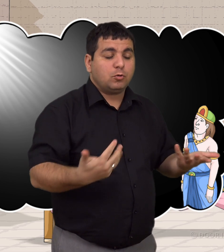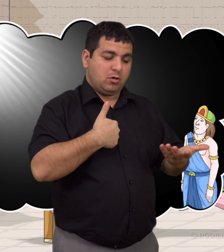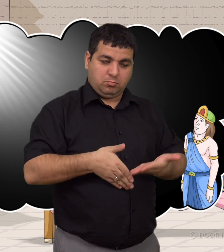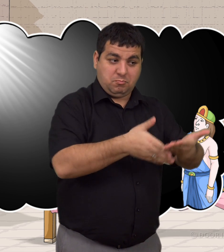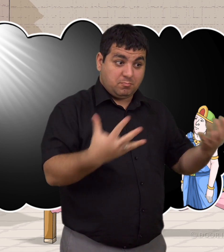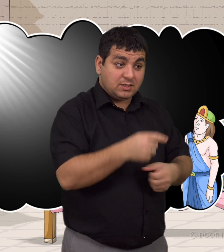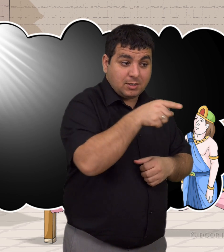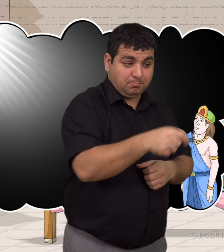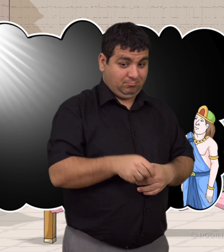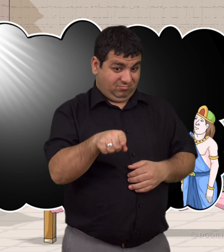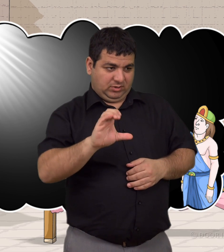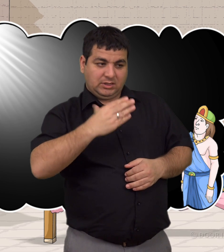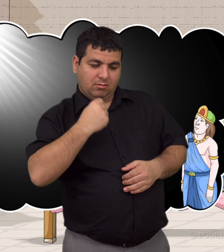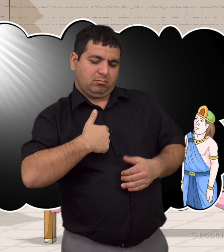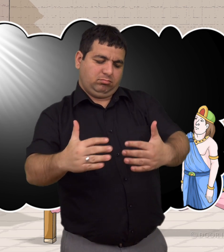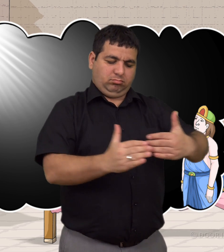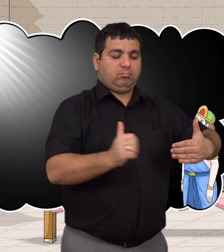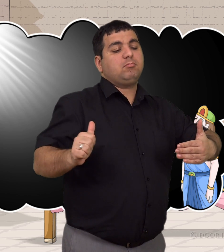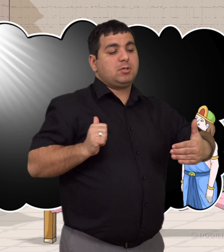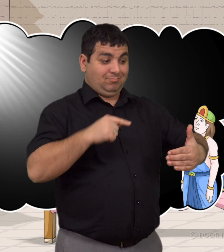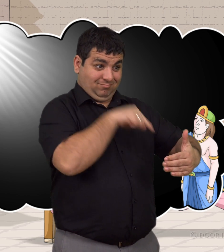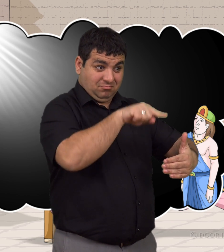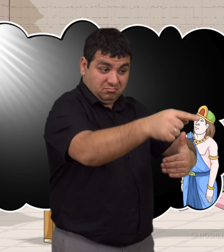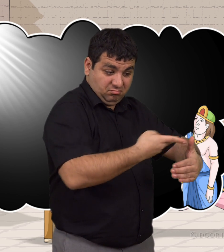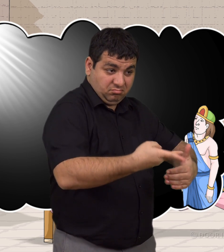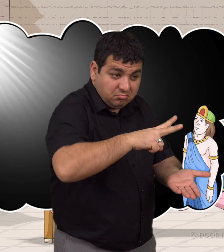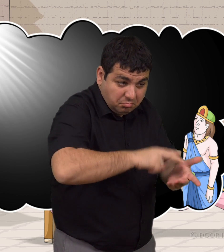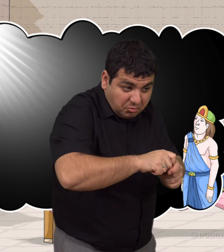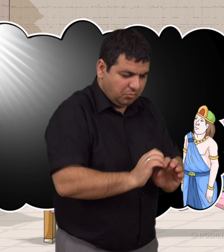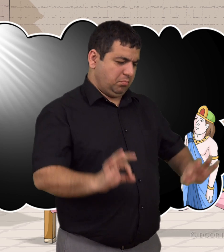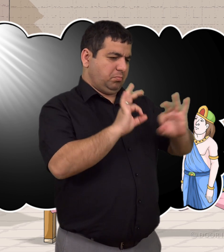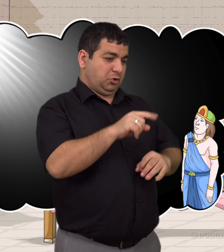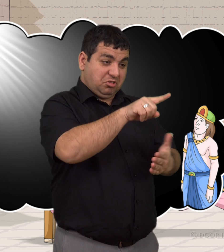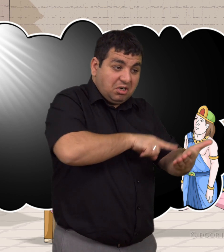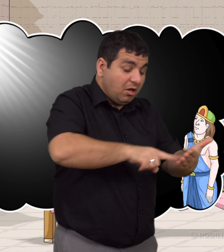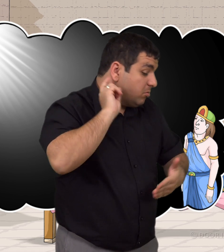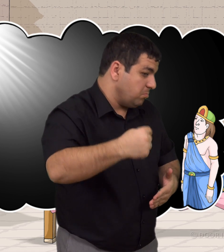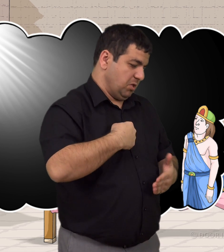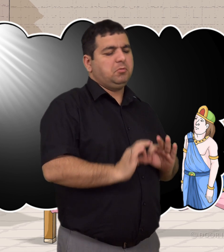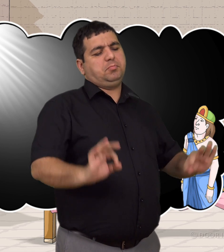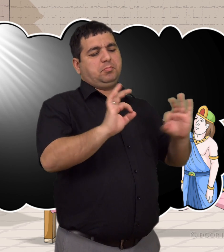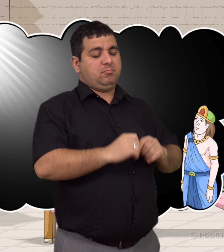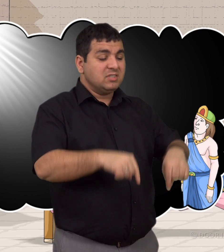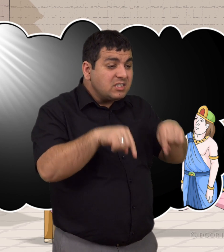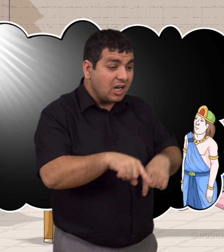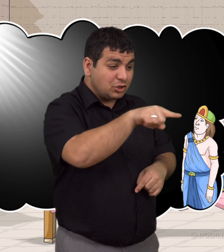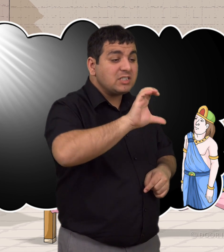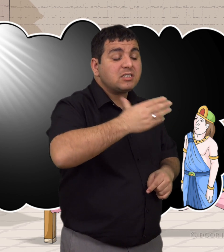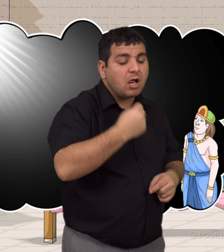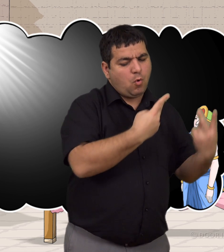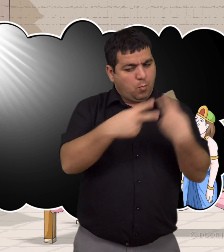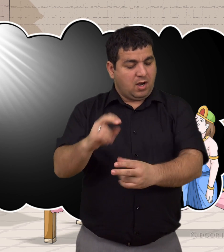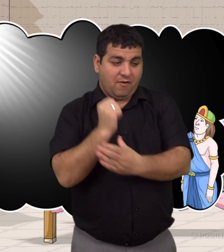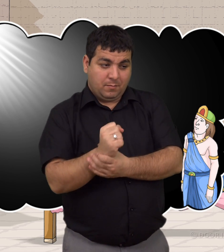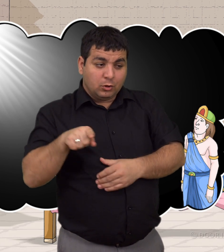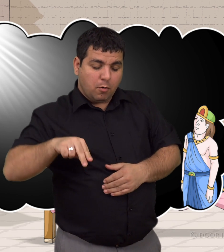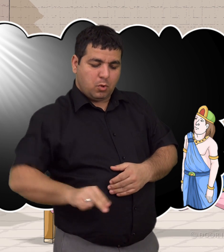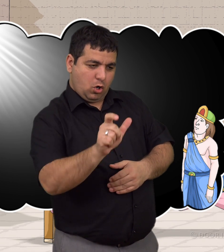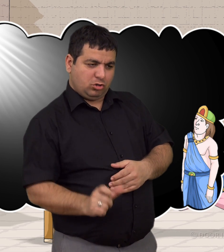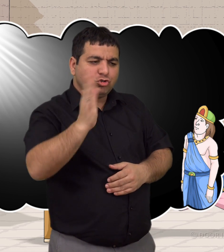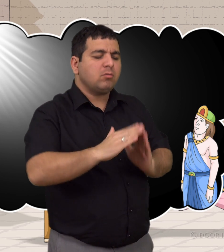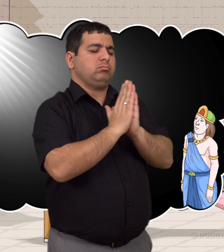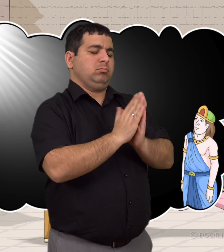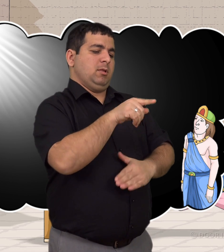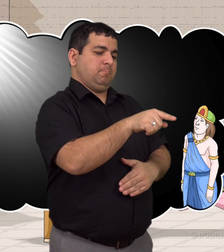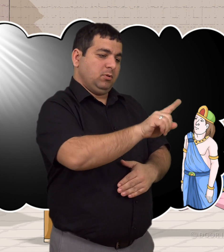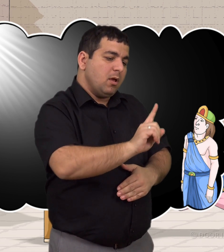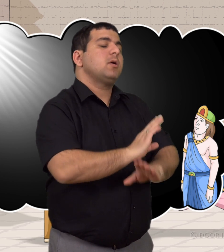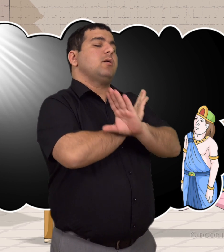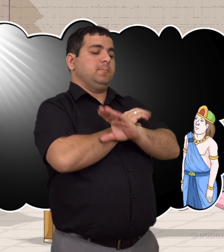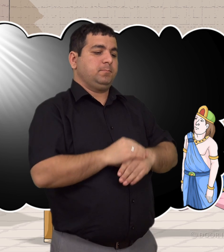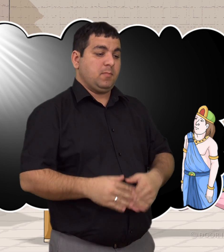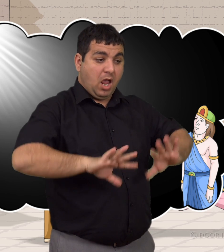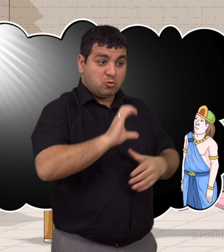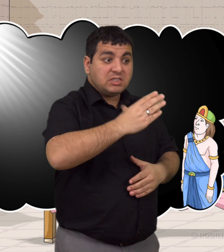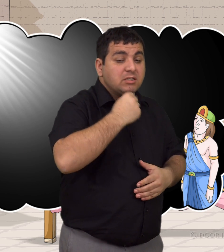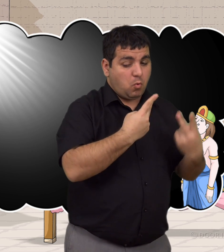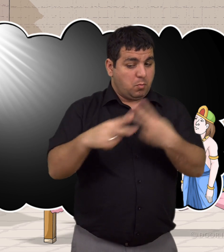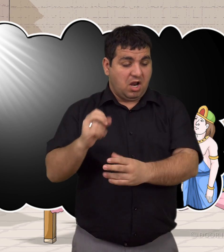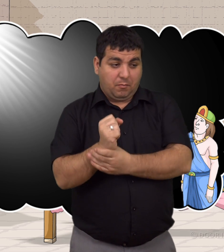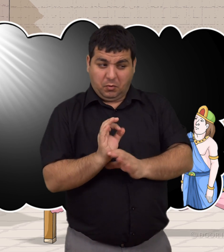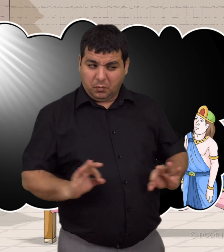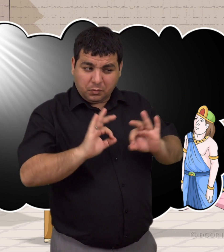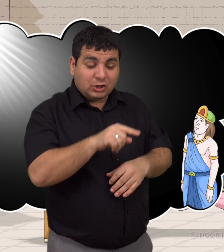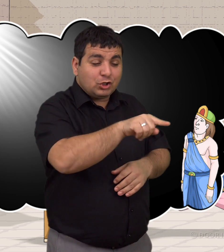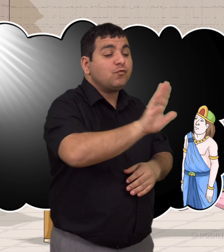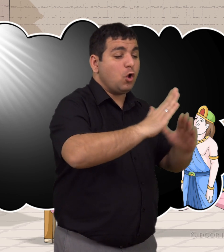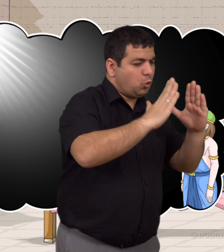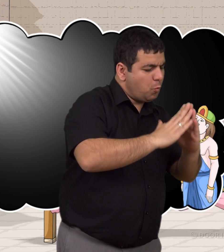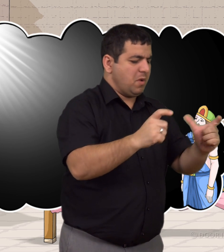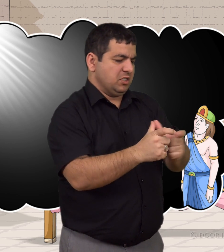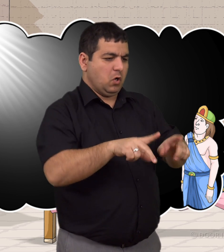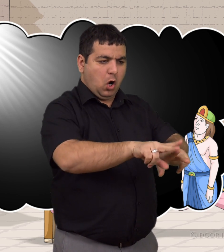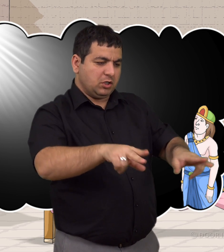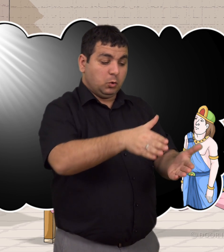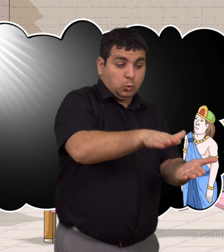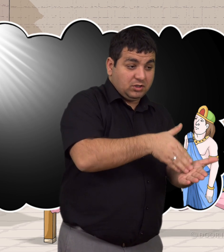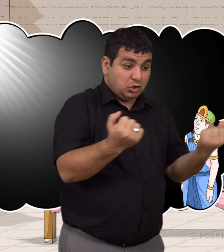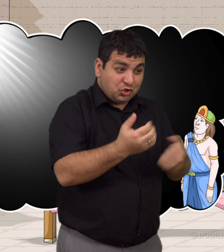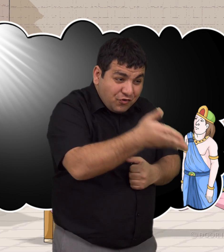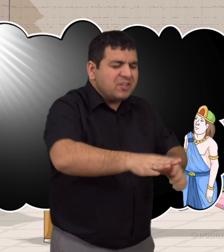Then God said to Abimelech in the dream, “Yes, I know that you did this with a clear conscience, and so I have kept you from sinning against Me. That is why I did not let you touch her.